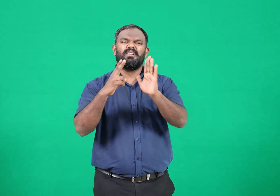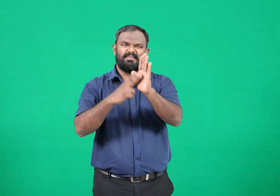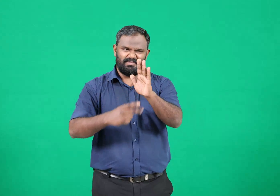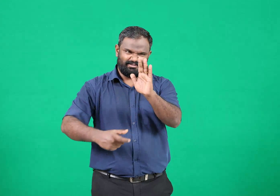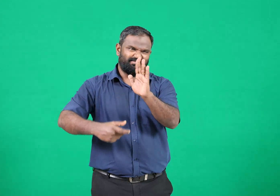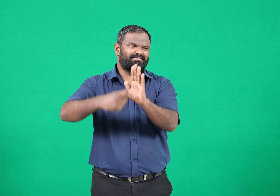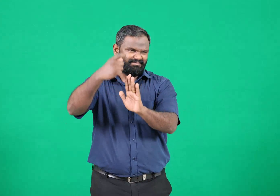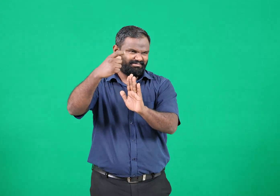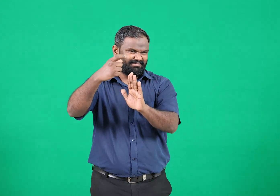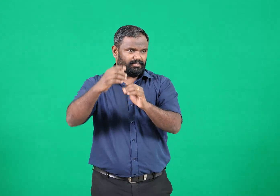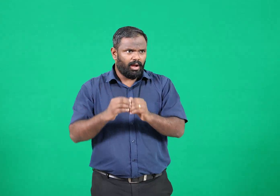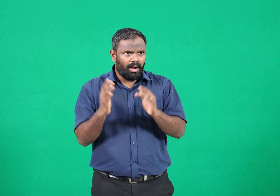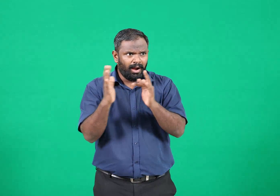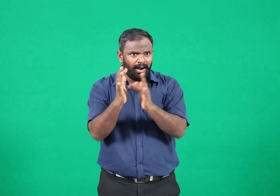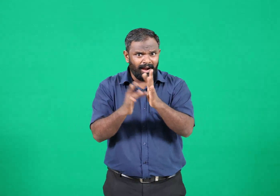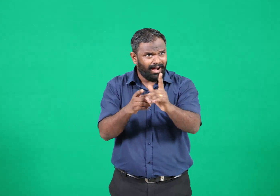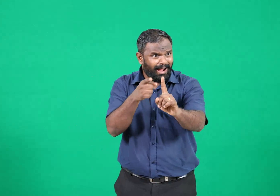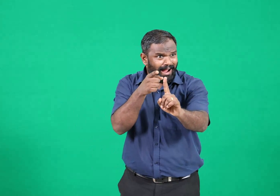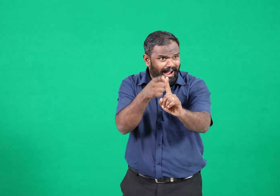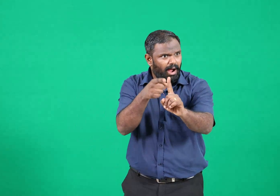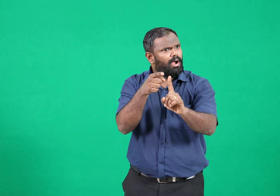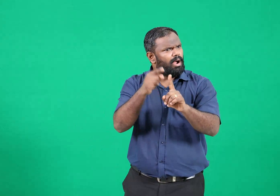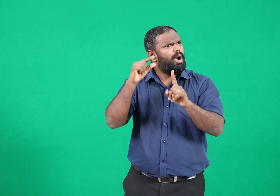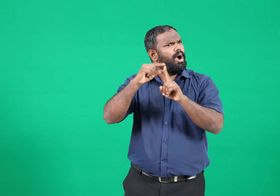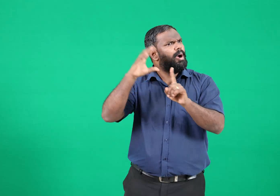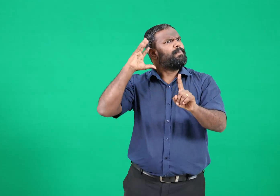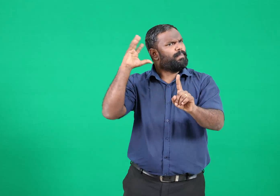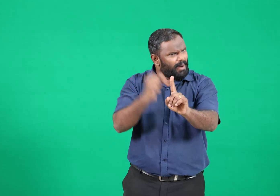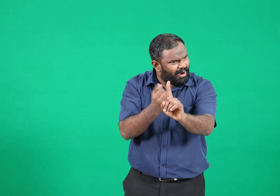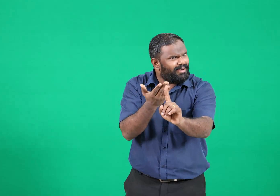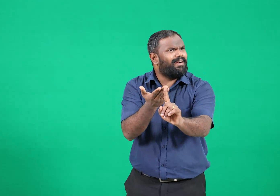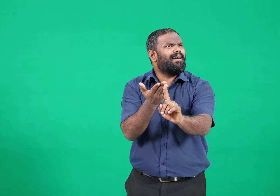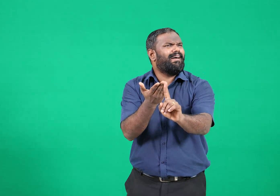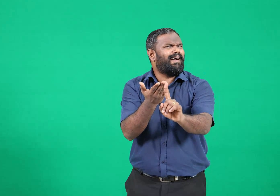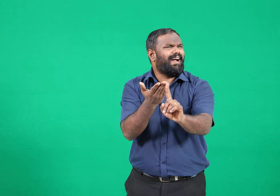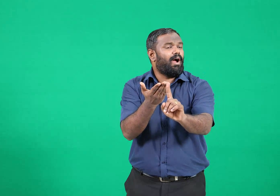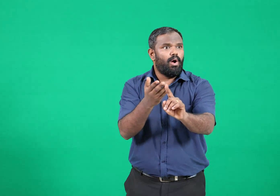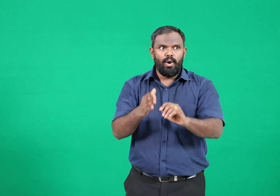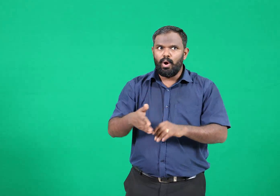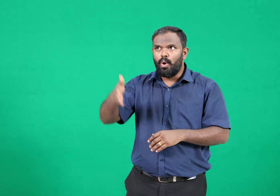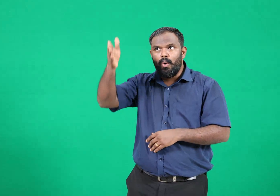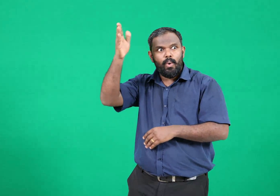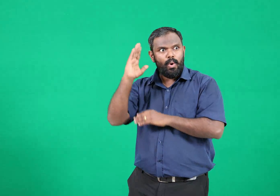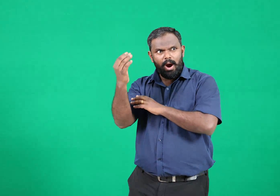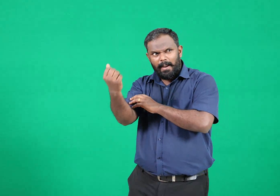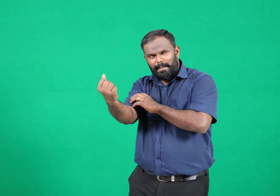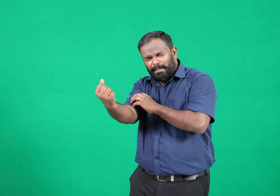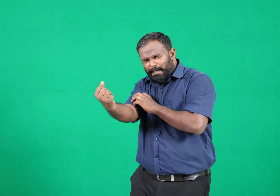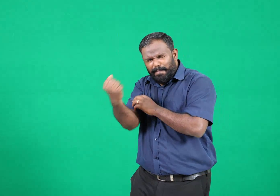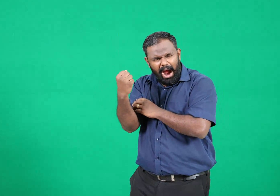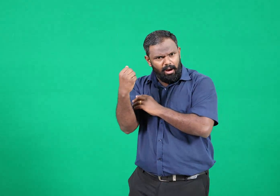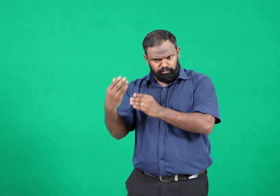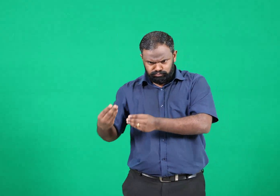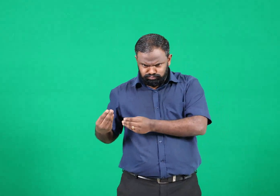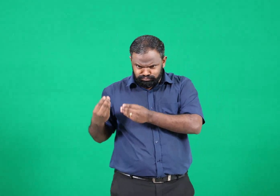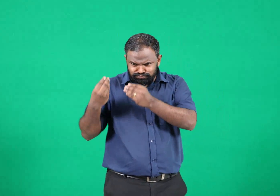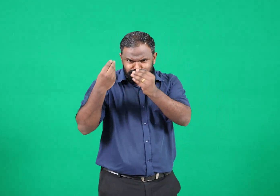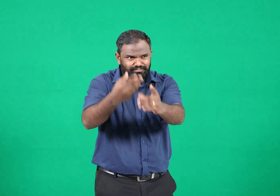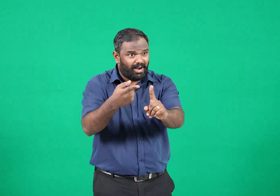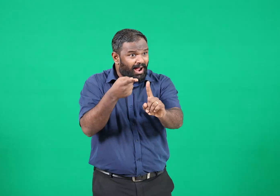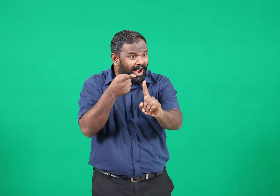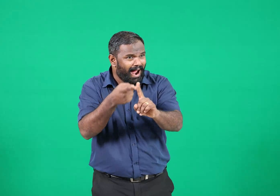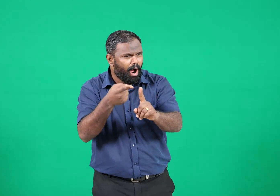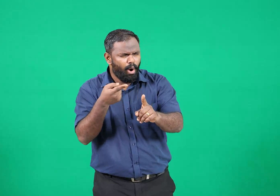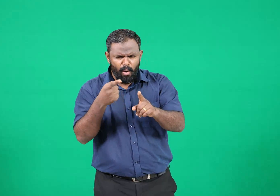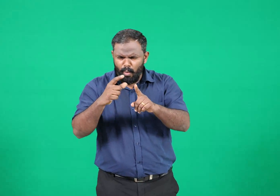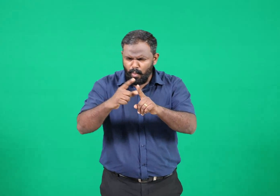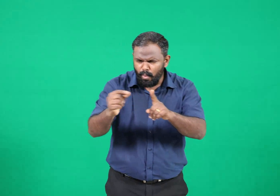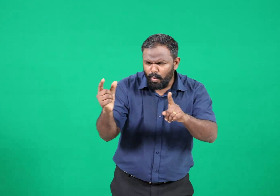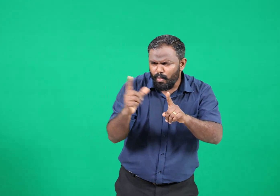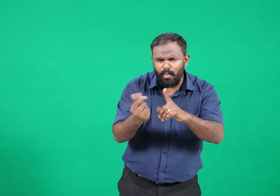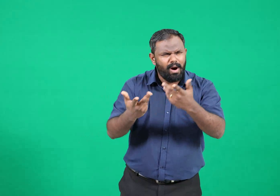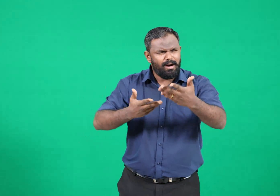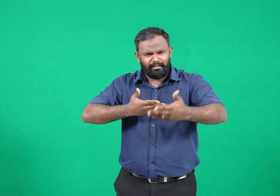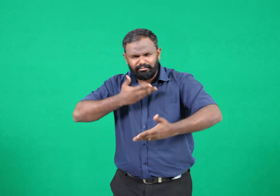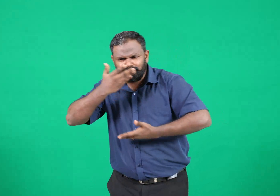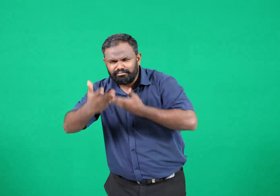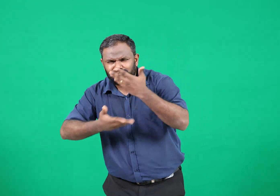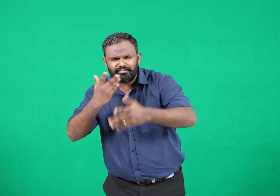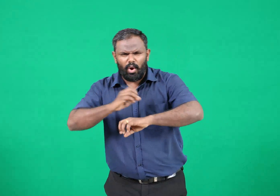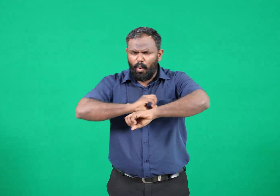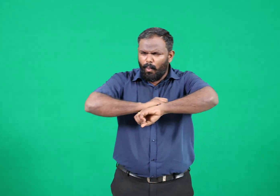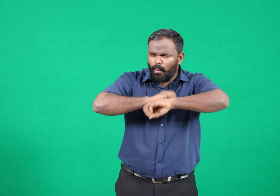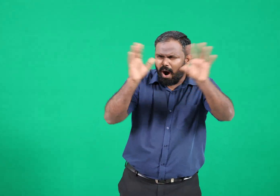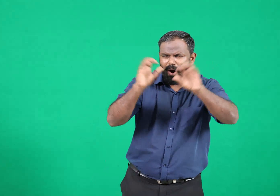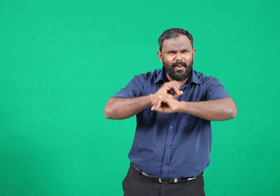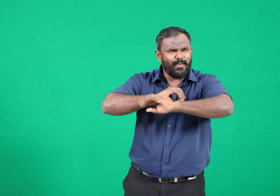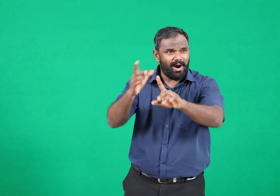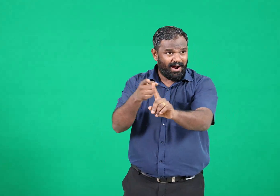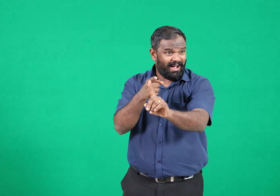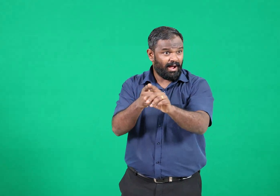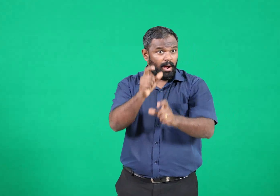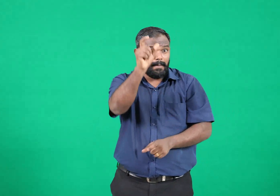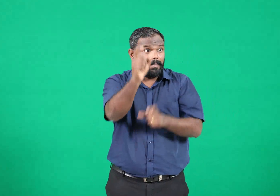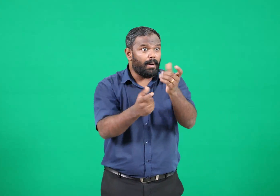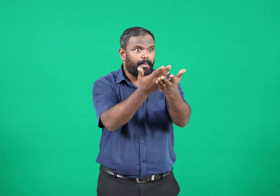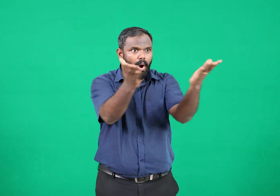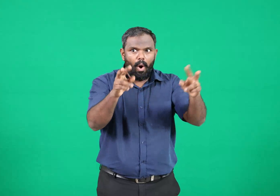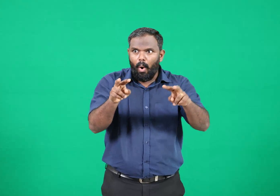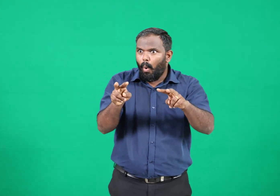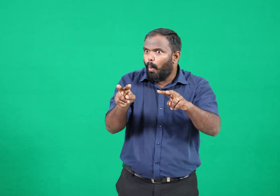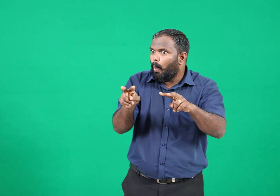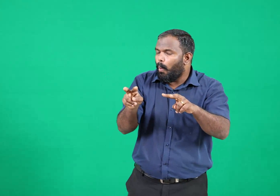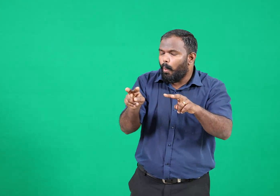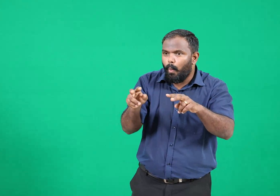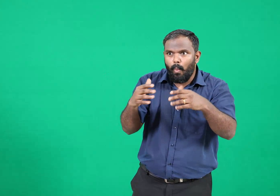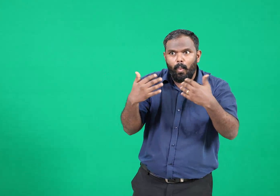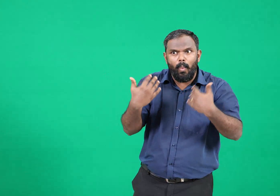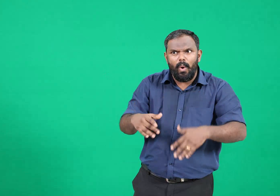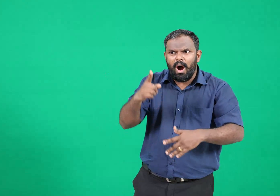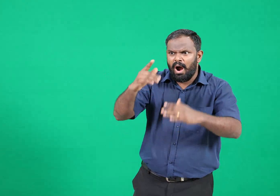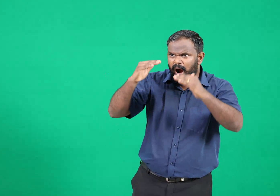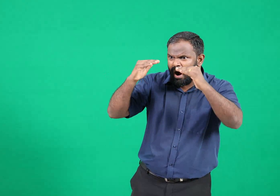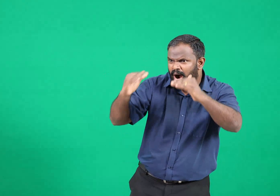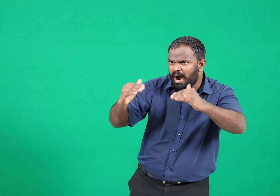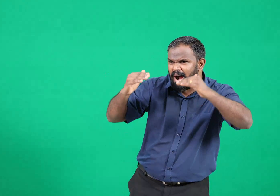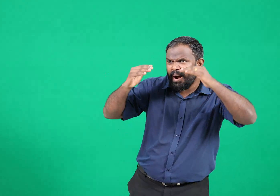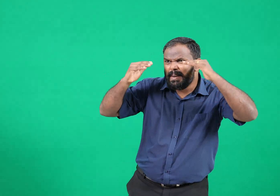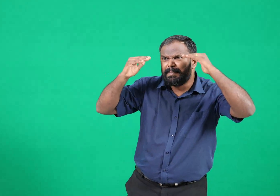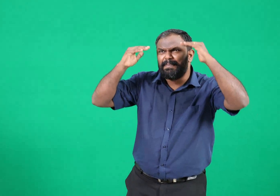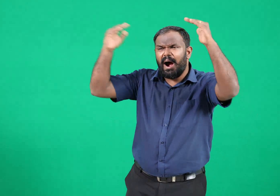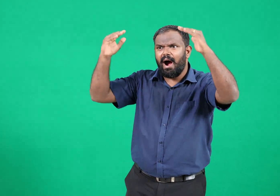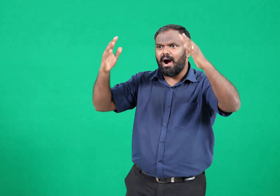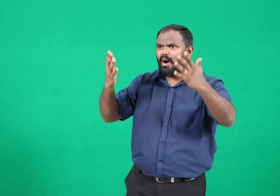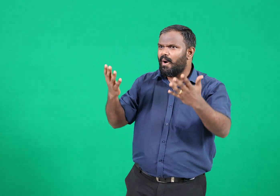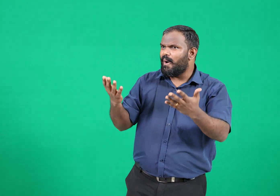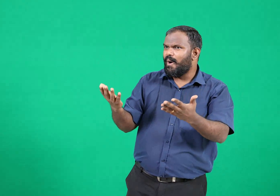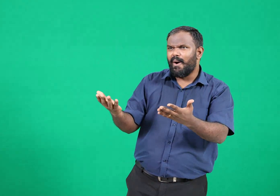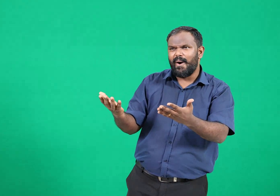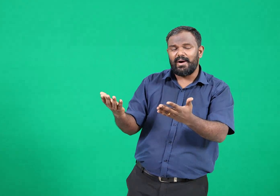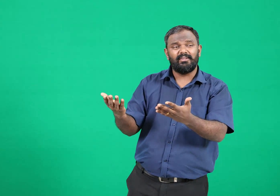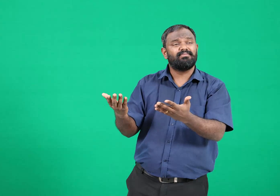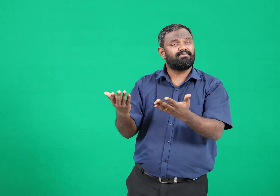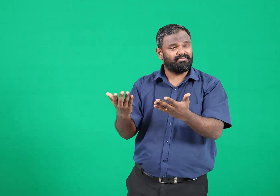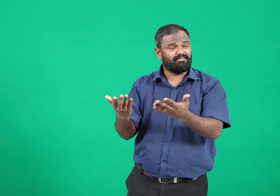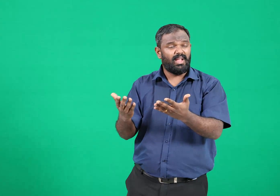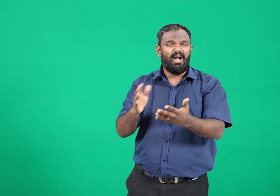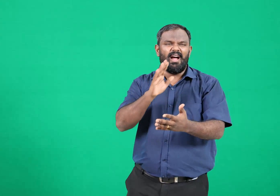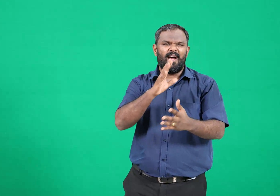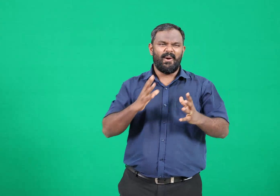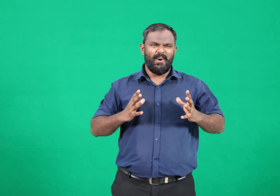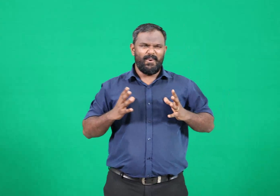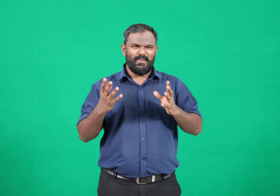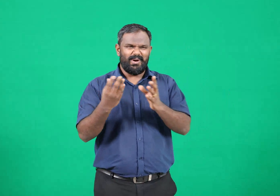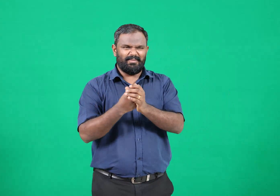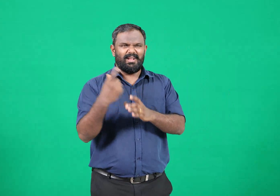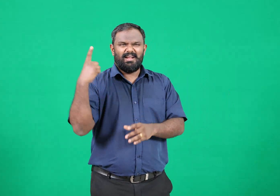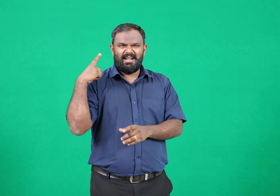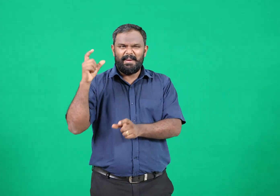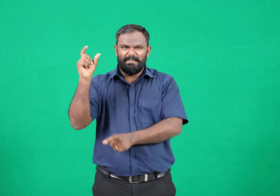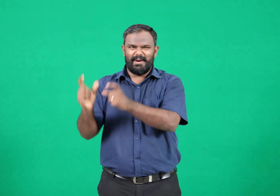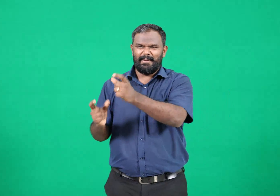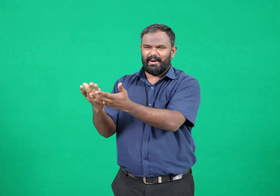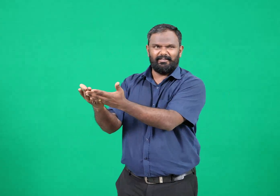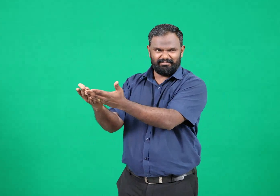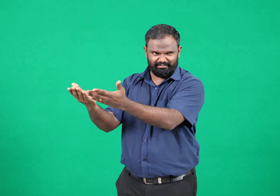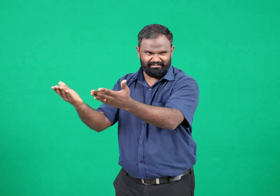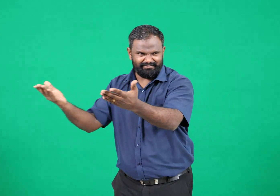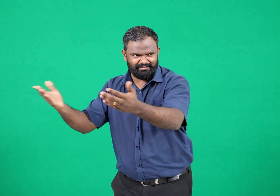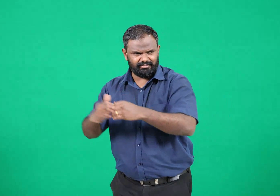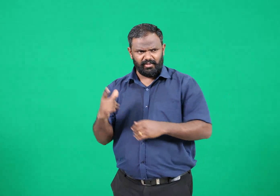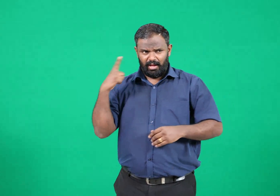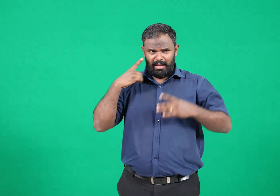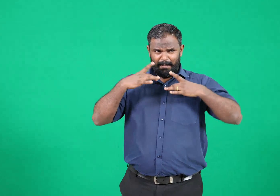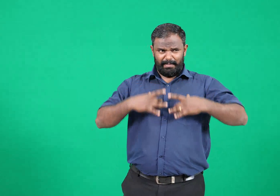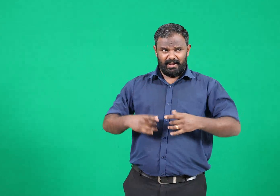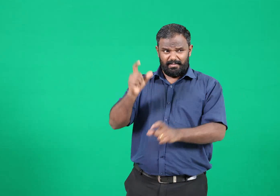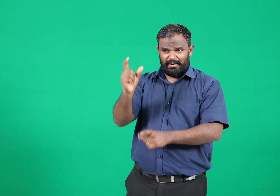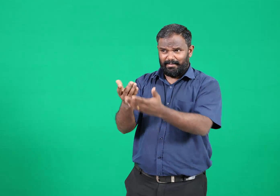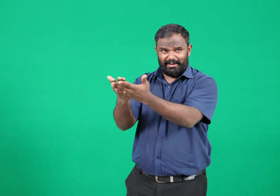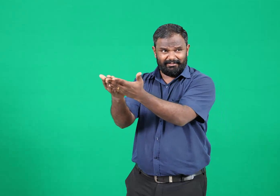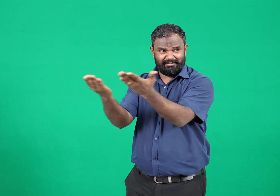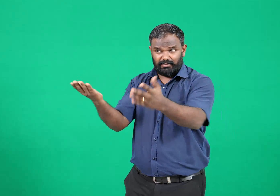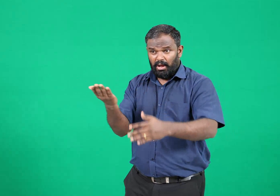" This man was a prophet, powerful in speech and action before God and all the people.